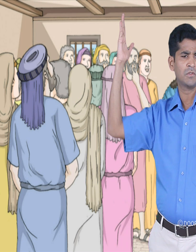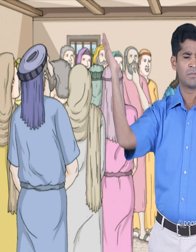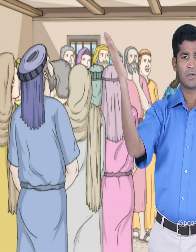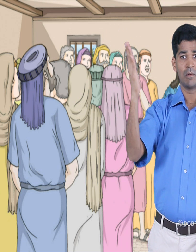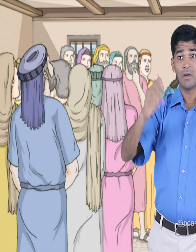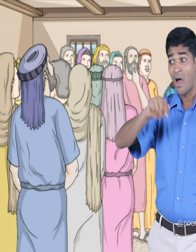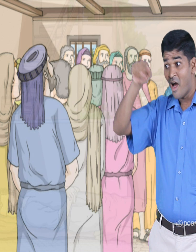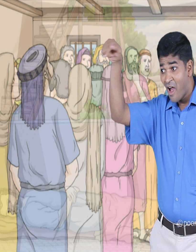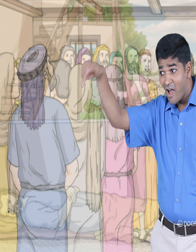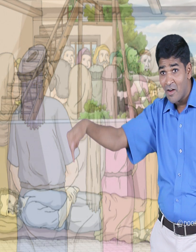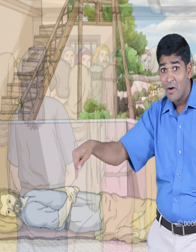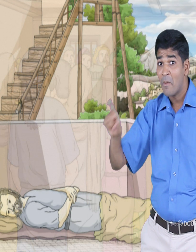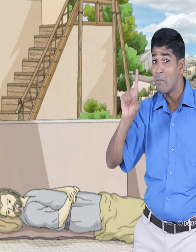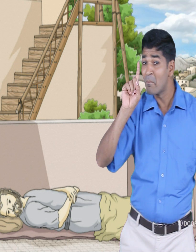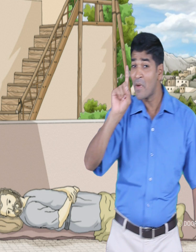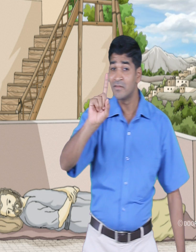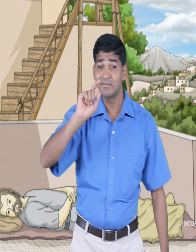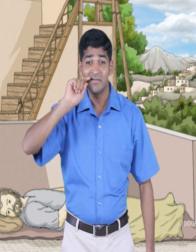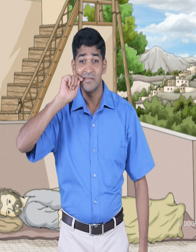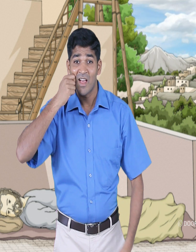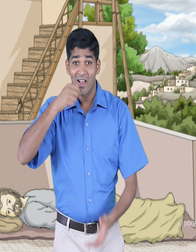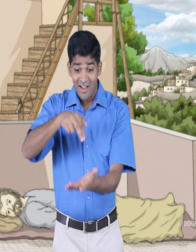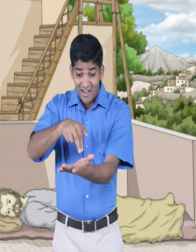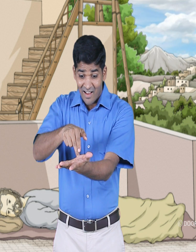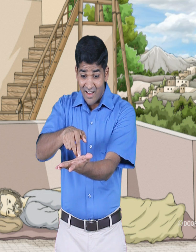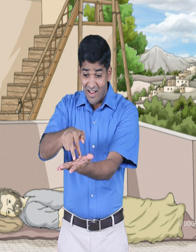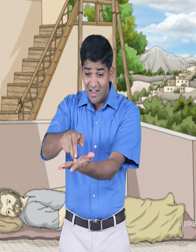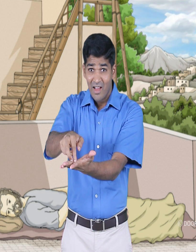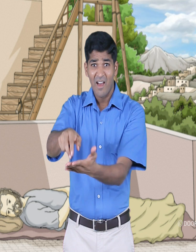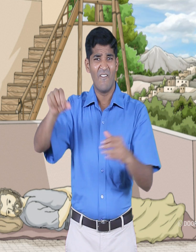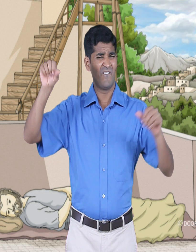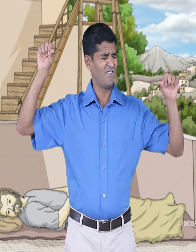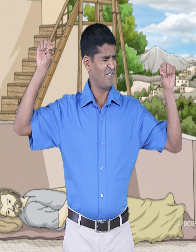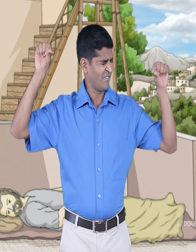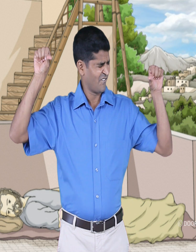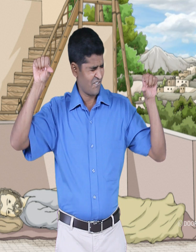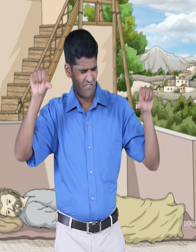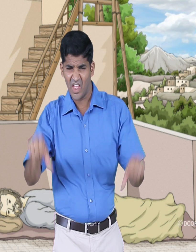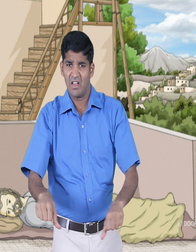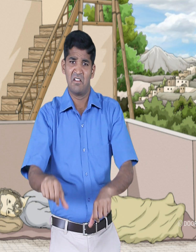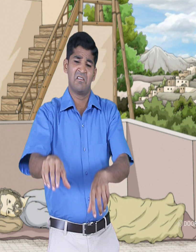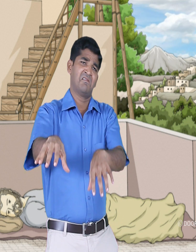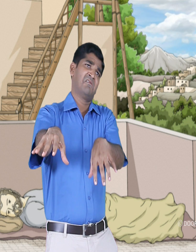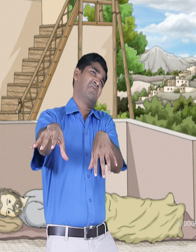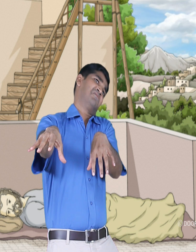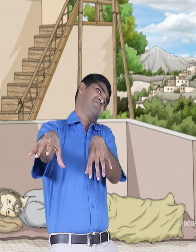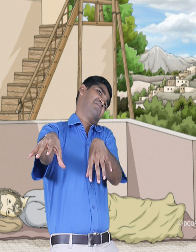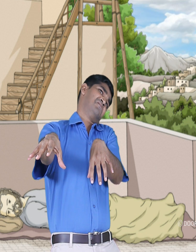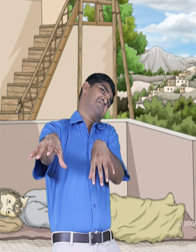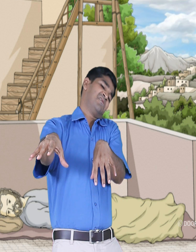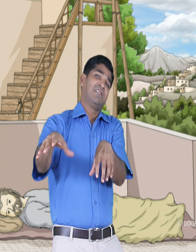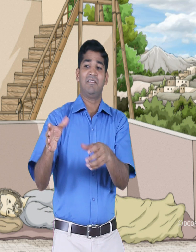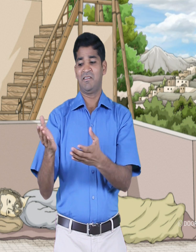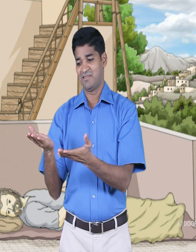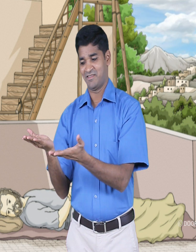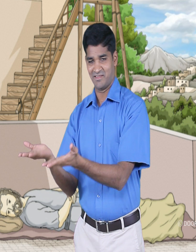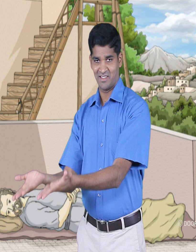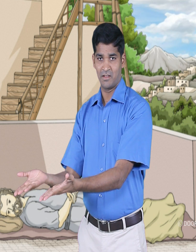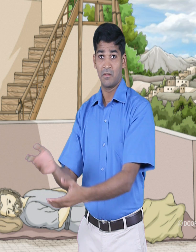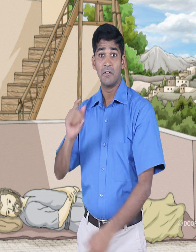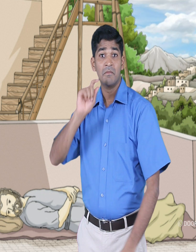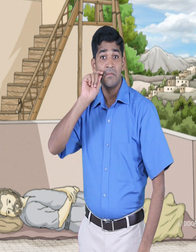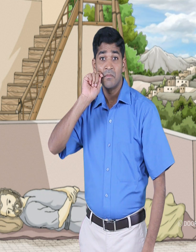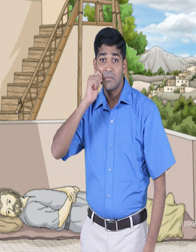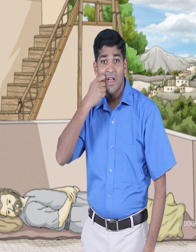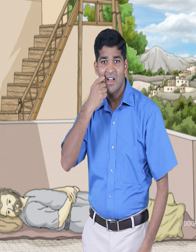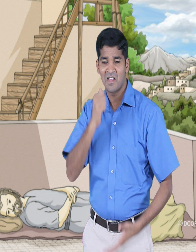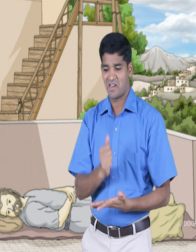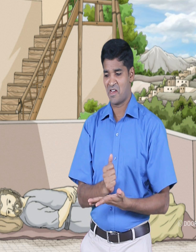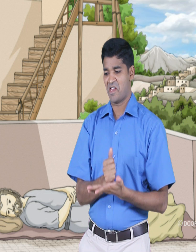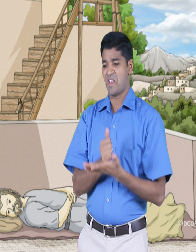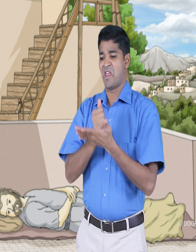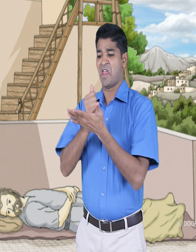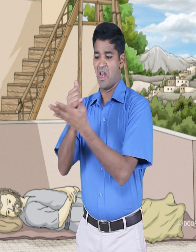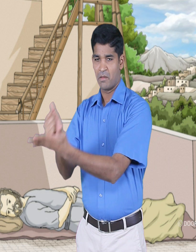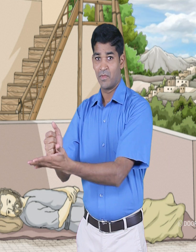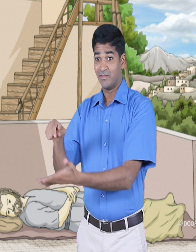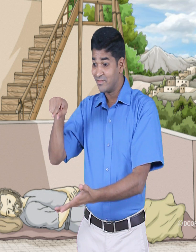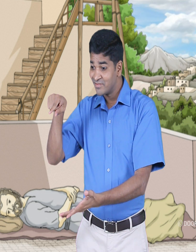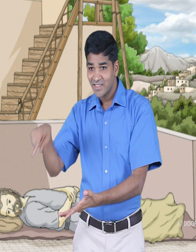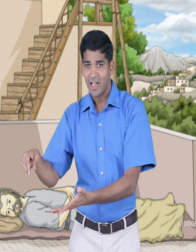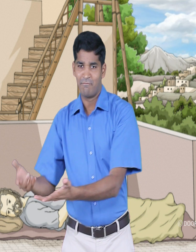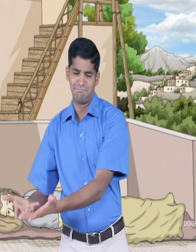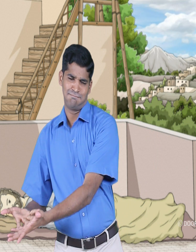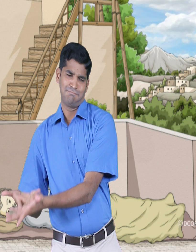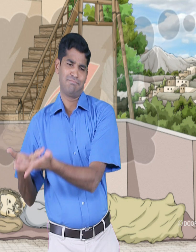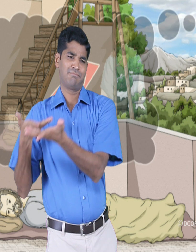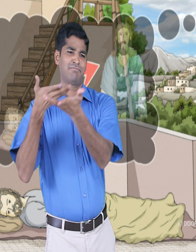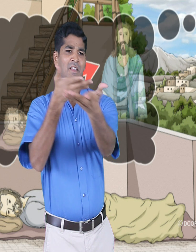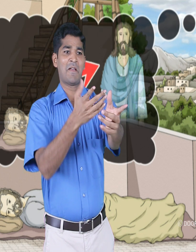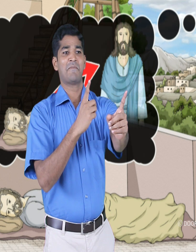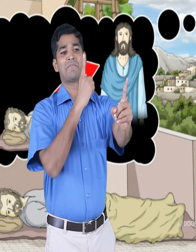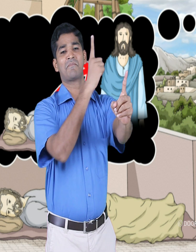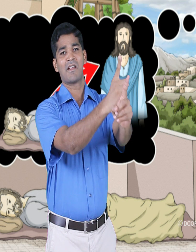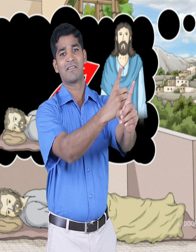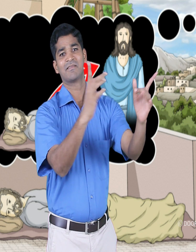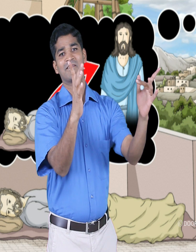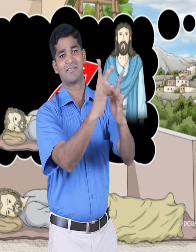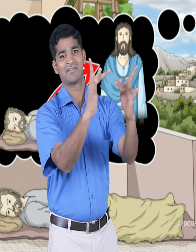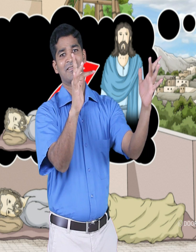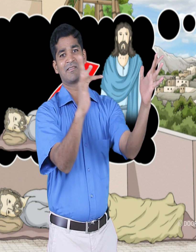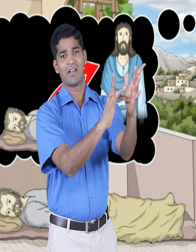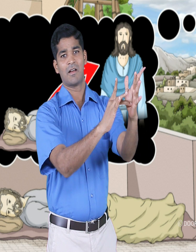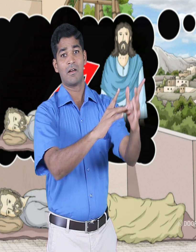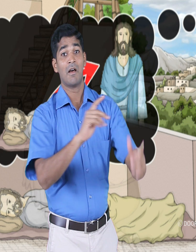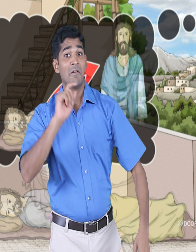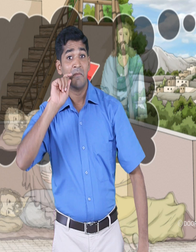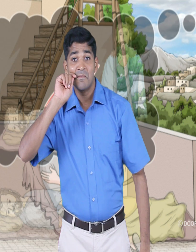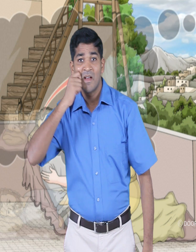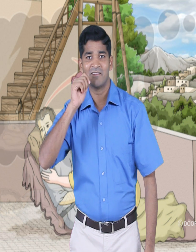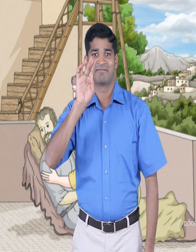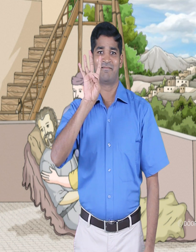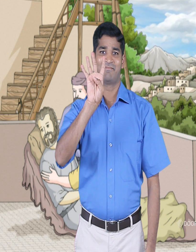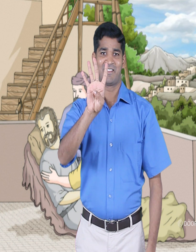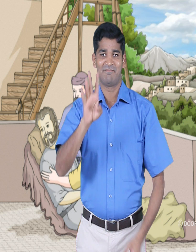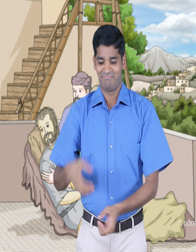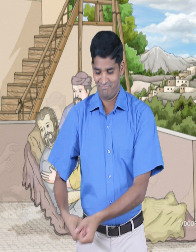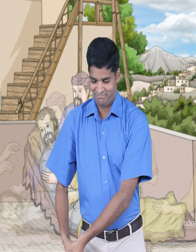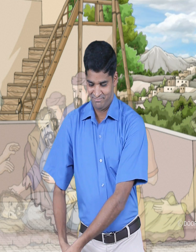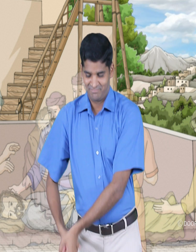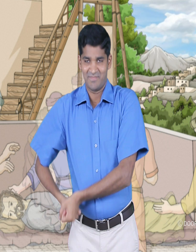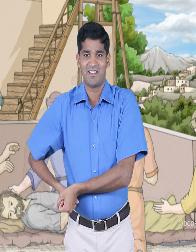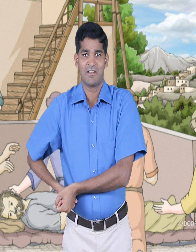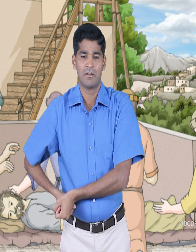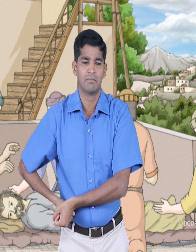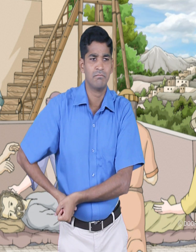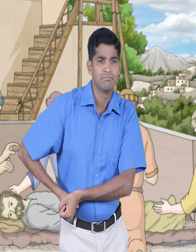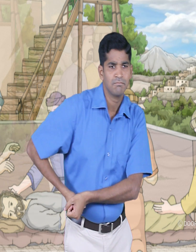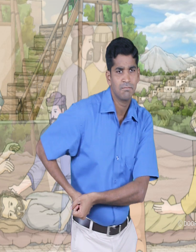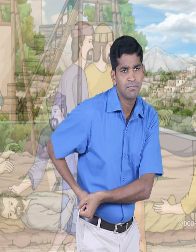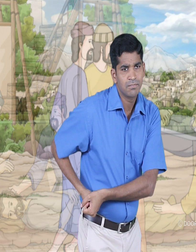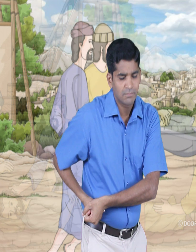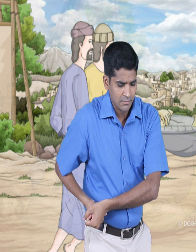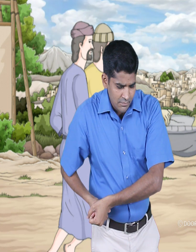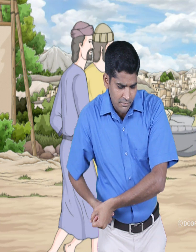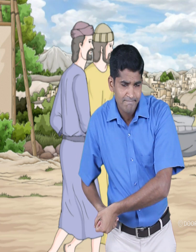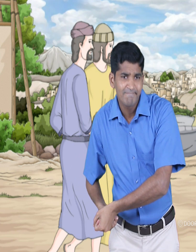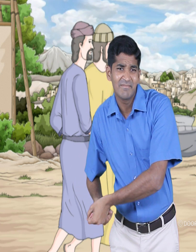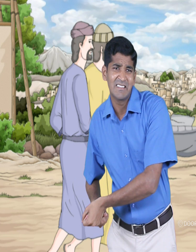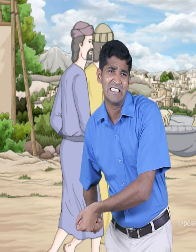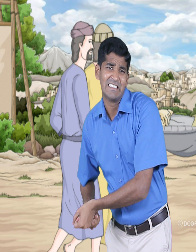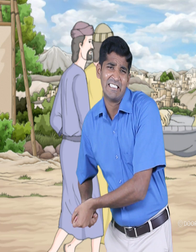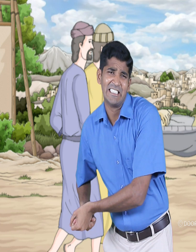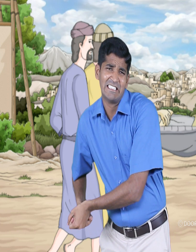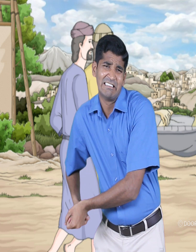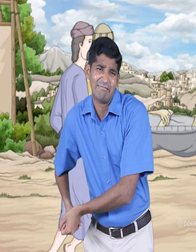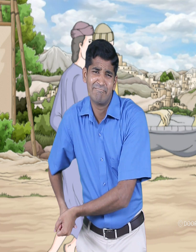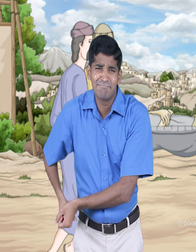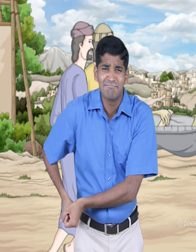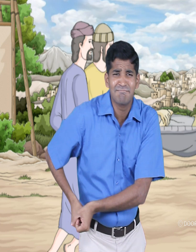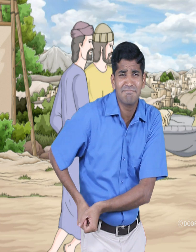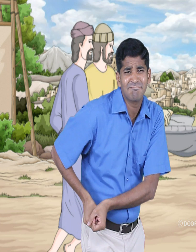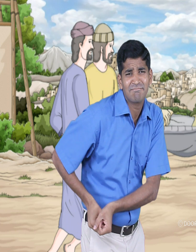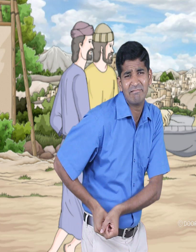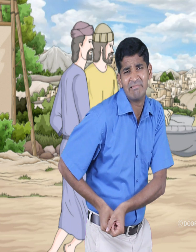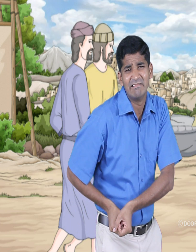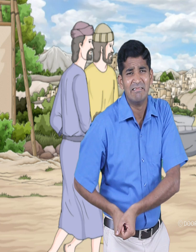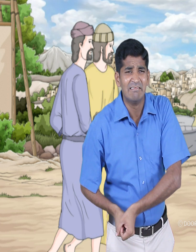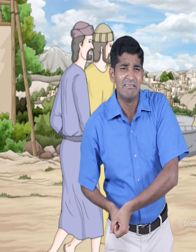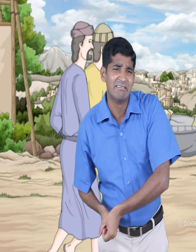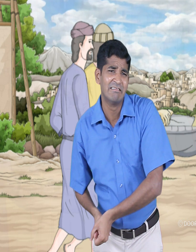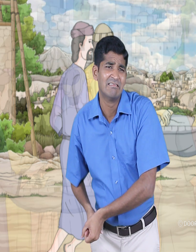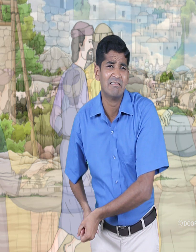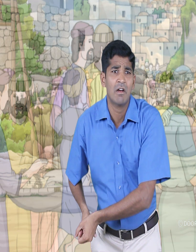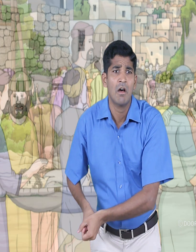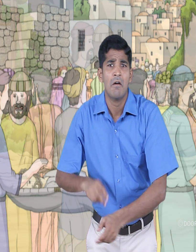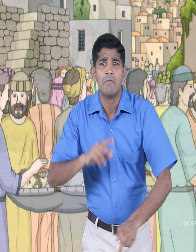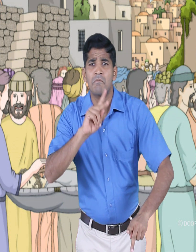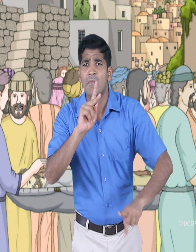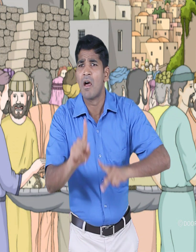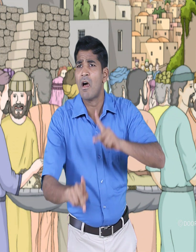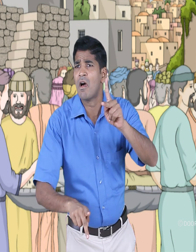Then a paralytic was brought to Him, carried by four men.